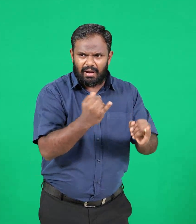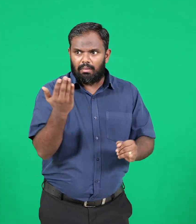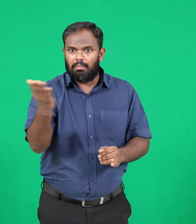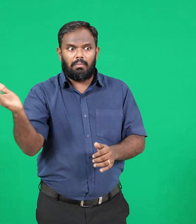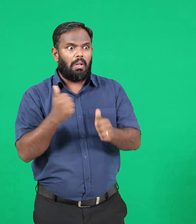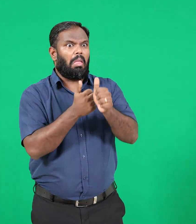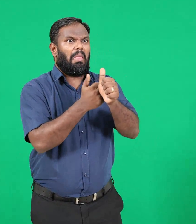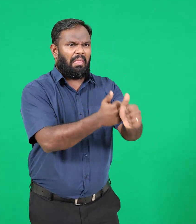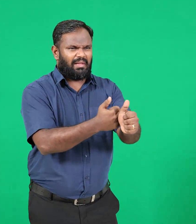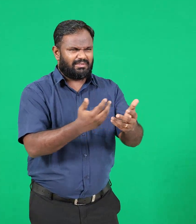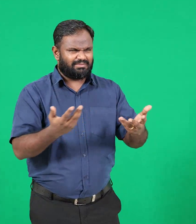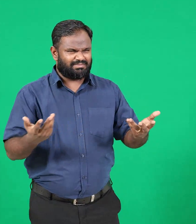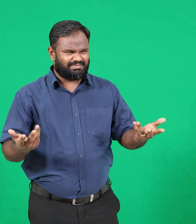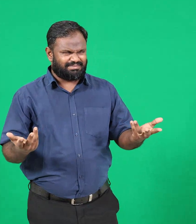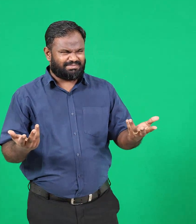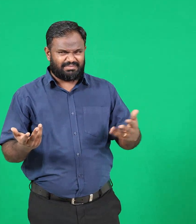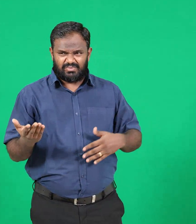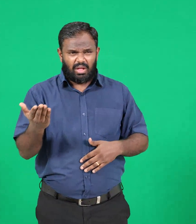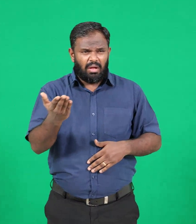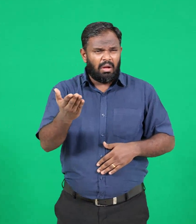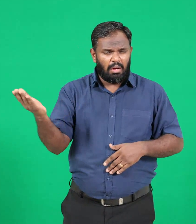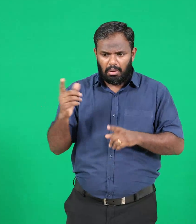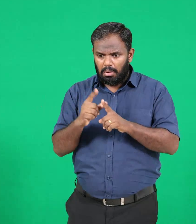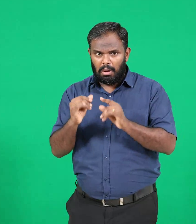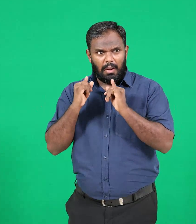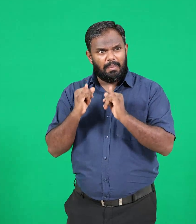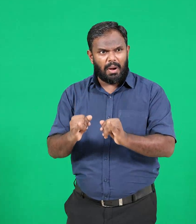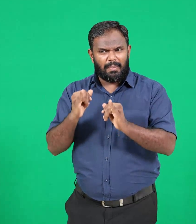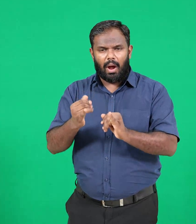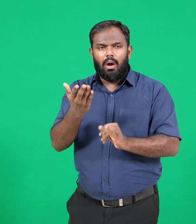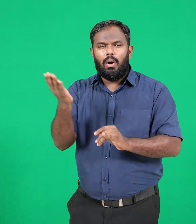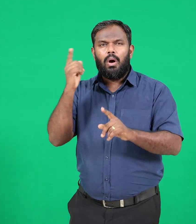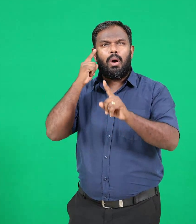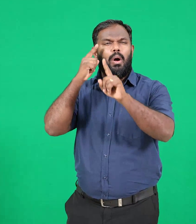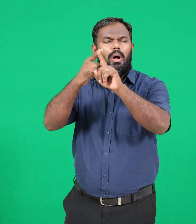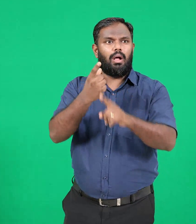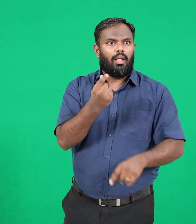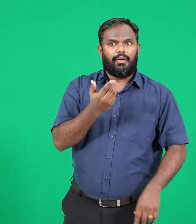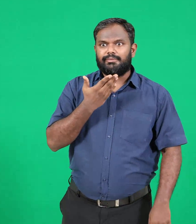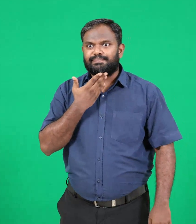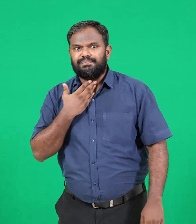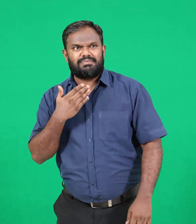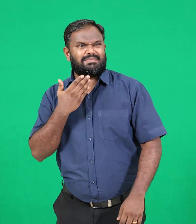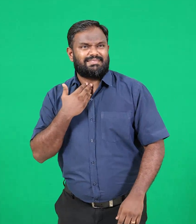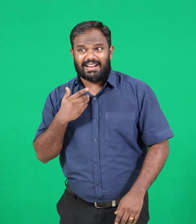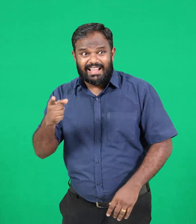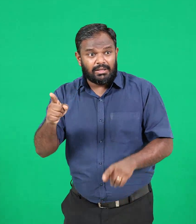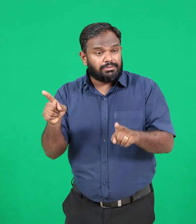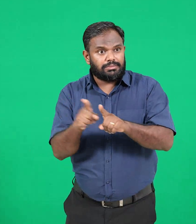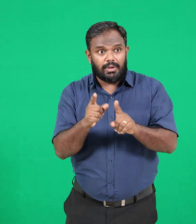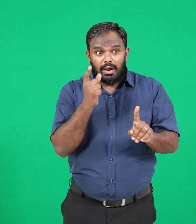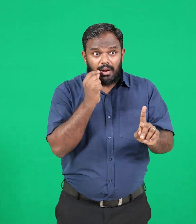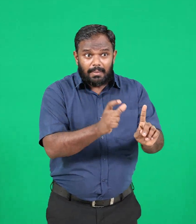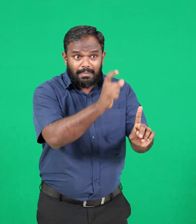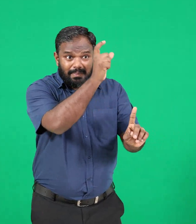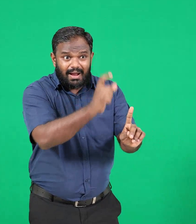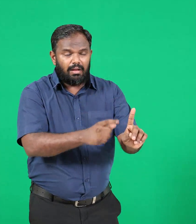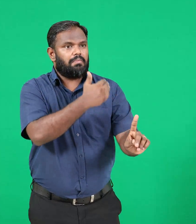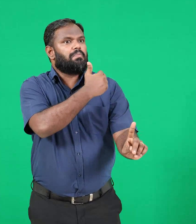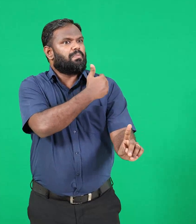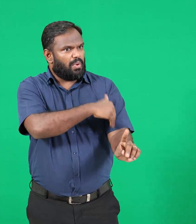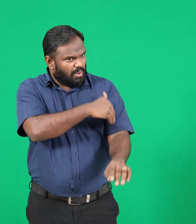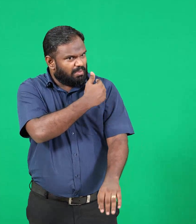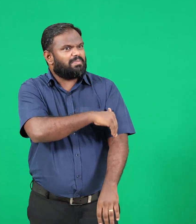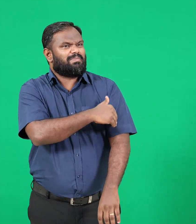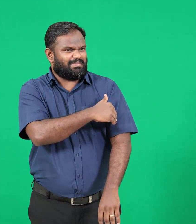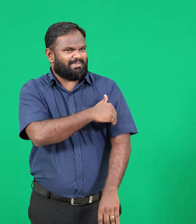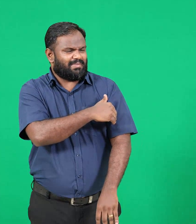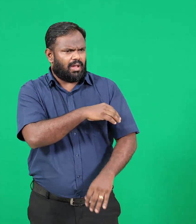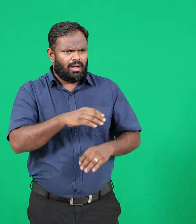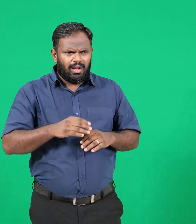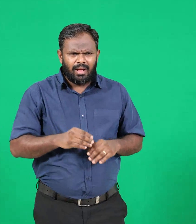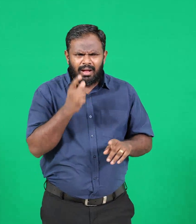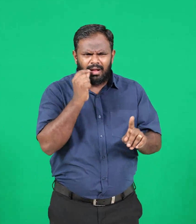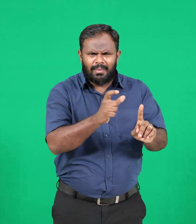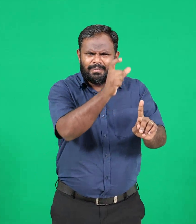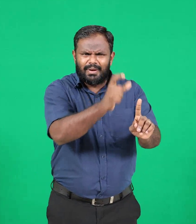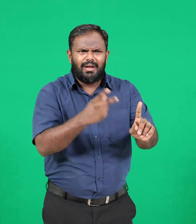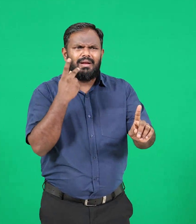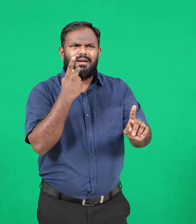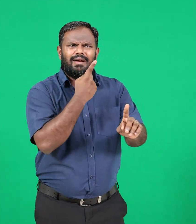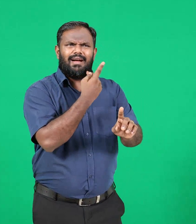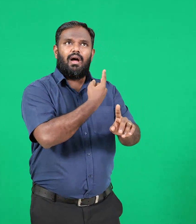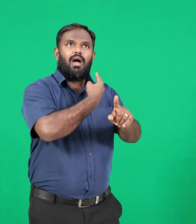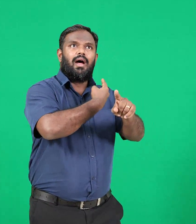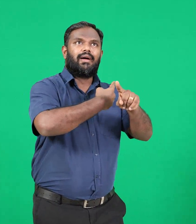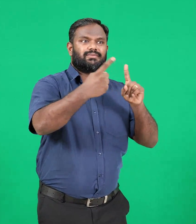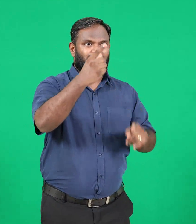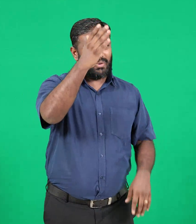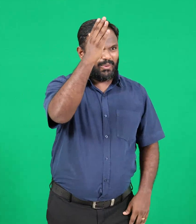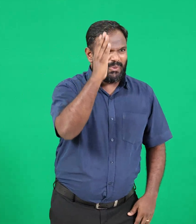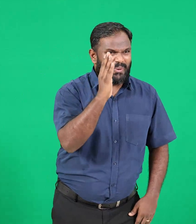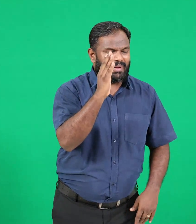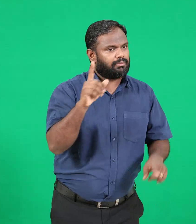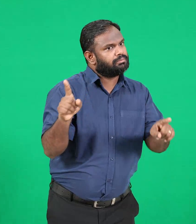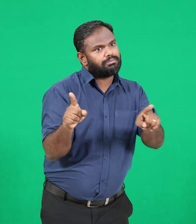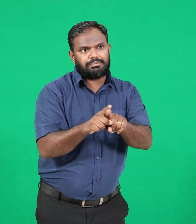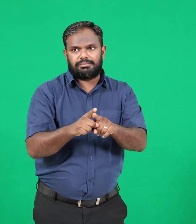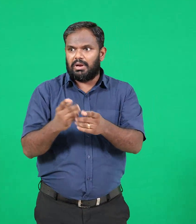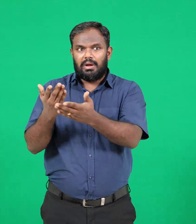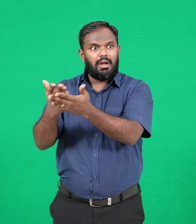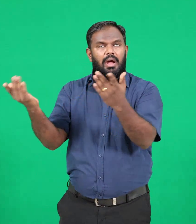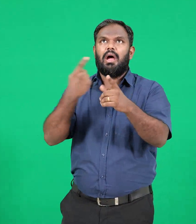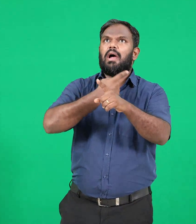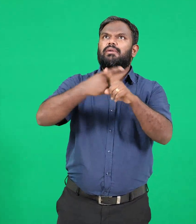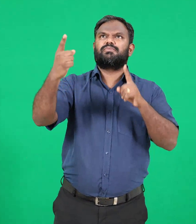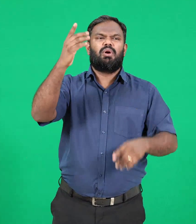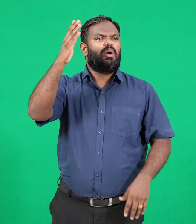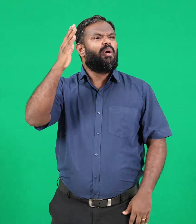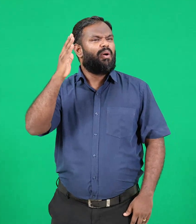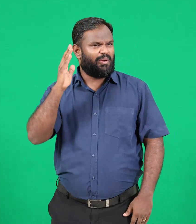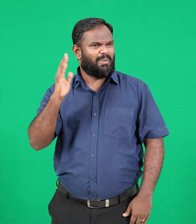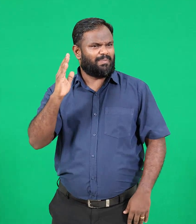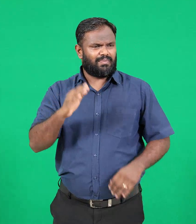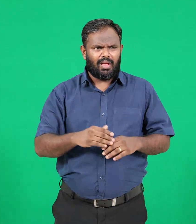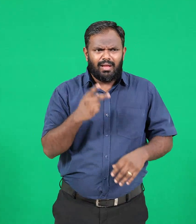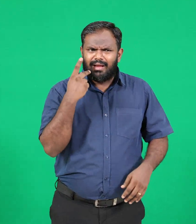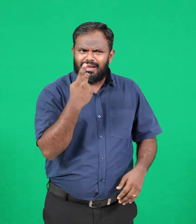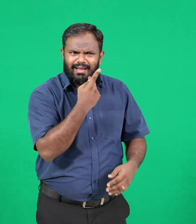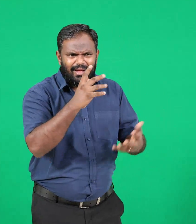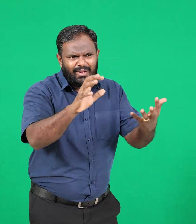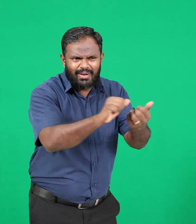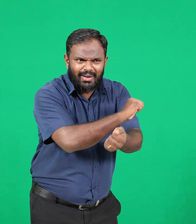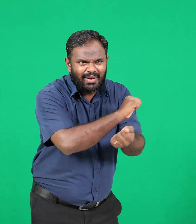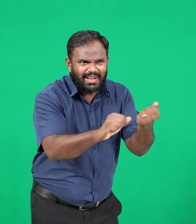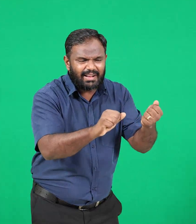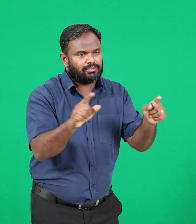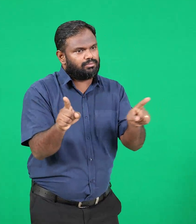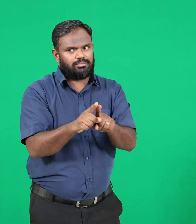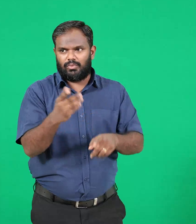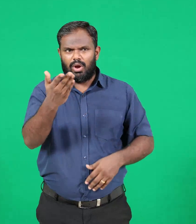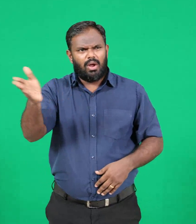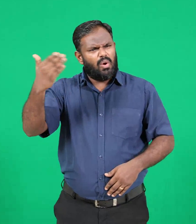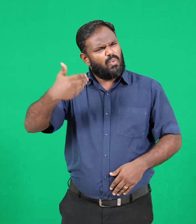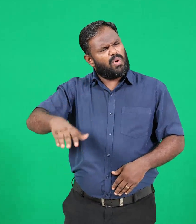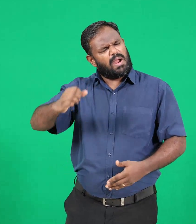they have rushed headlong into the error of Balaam;